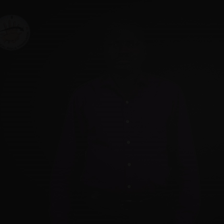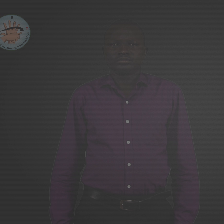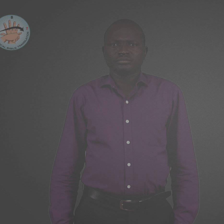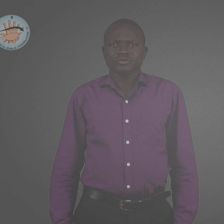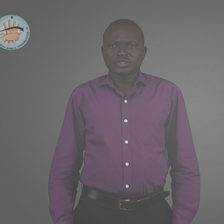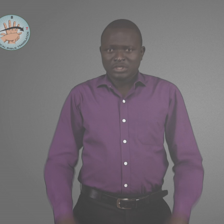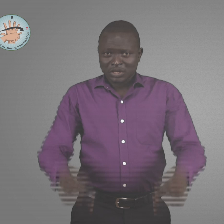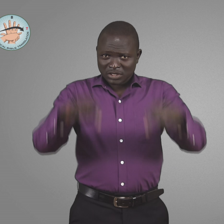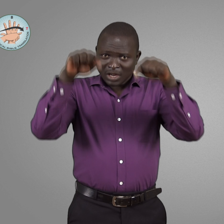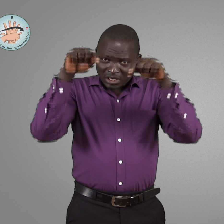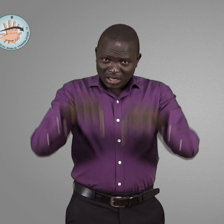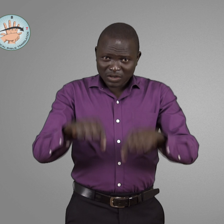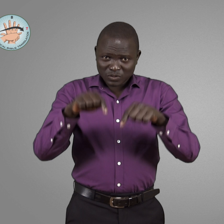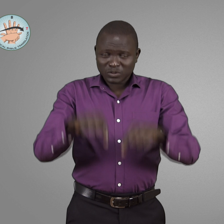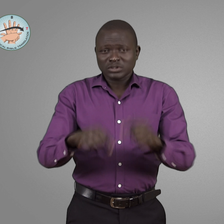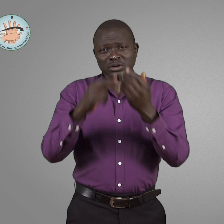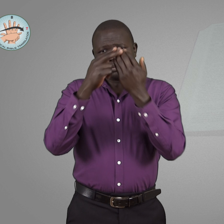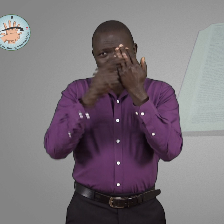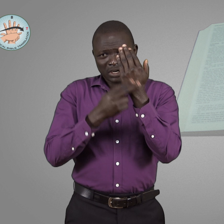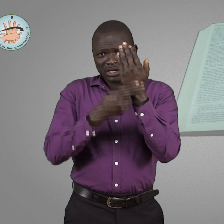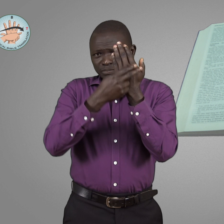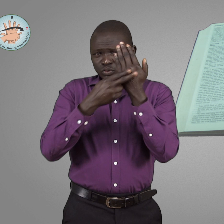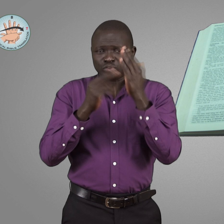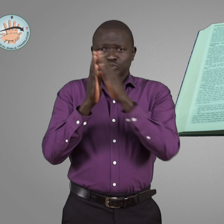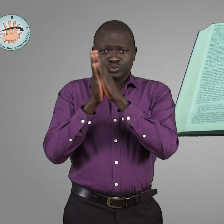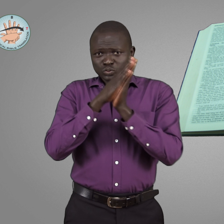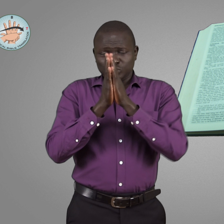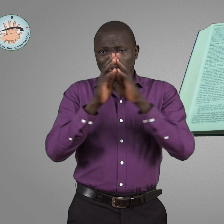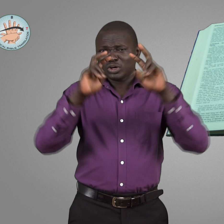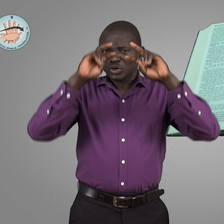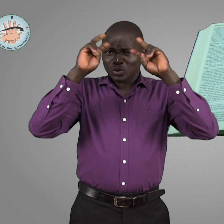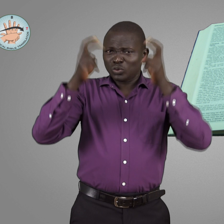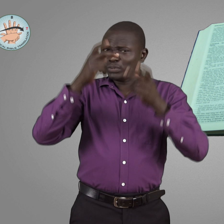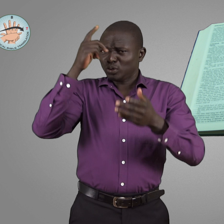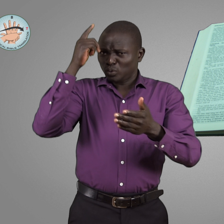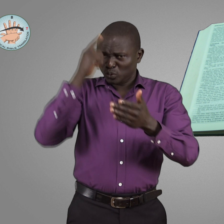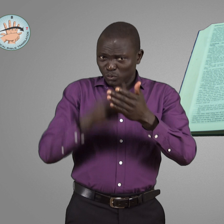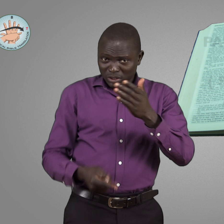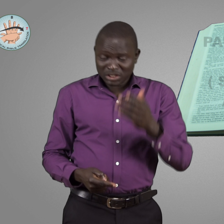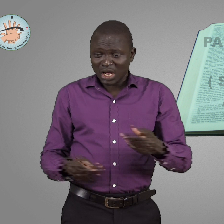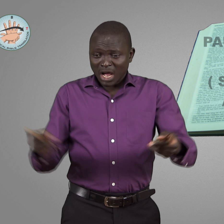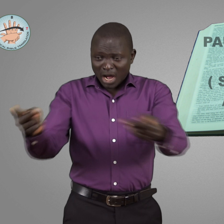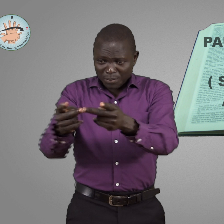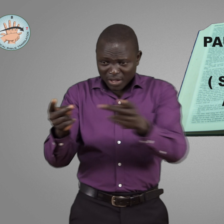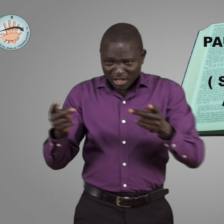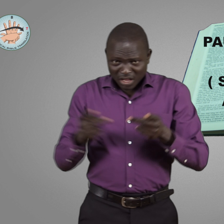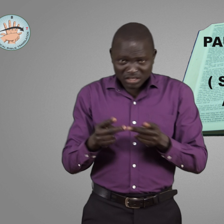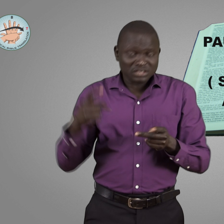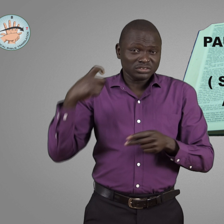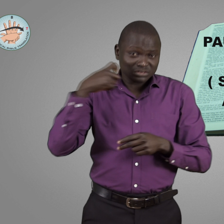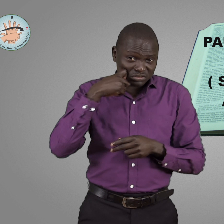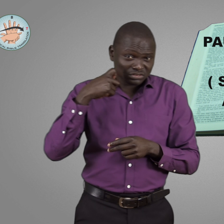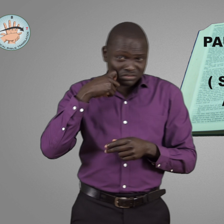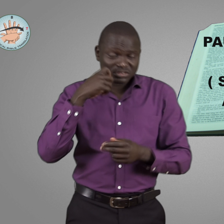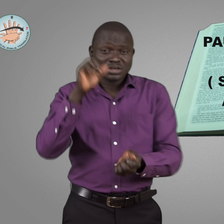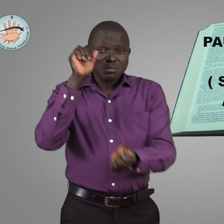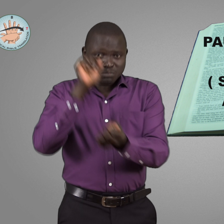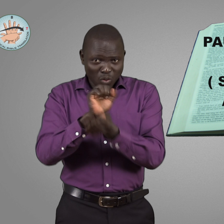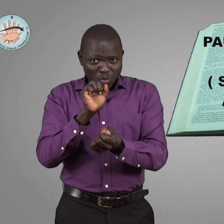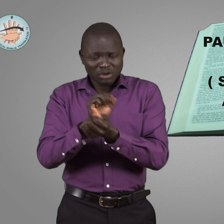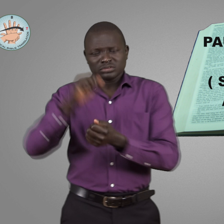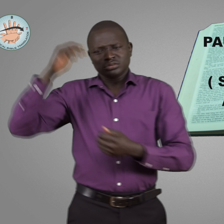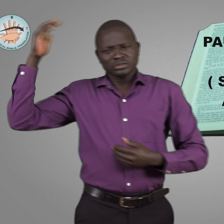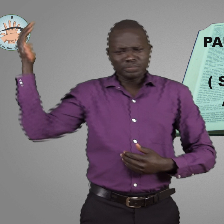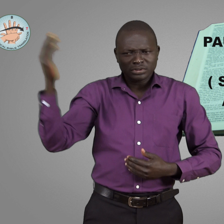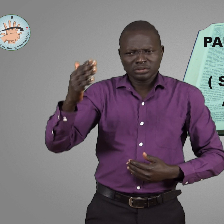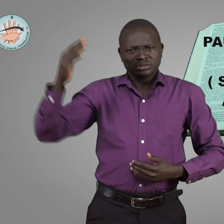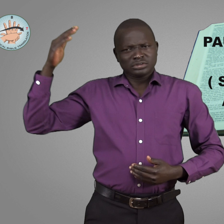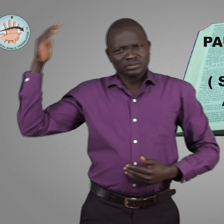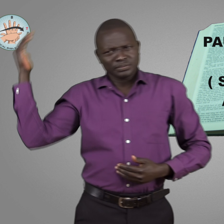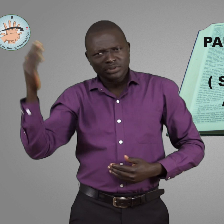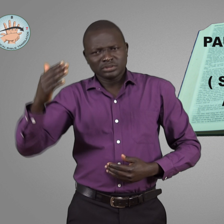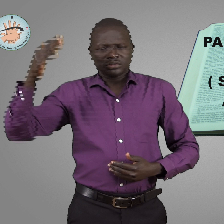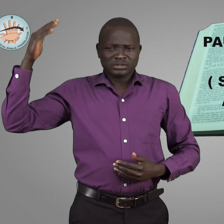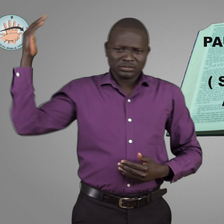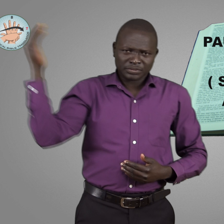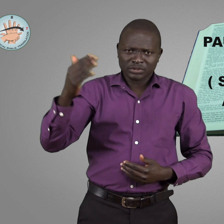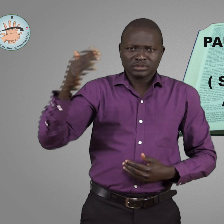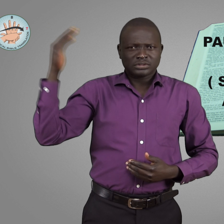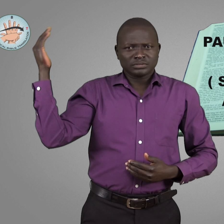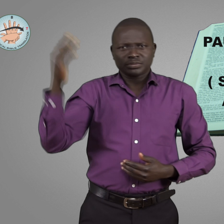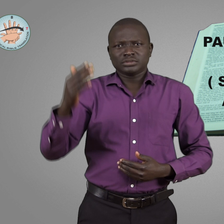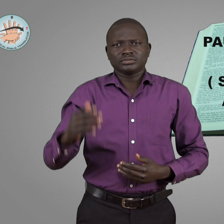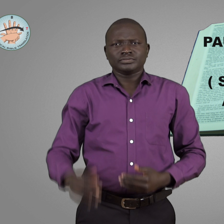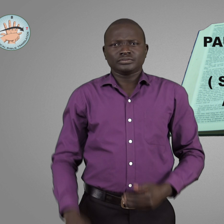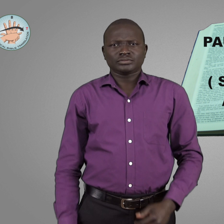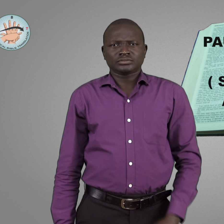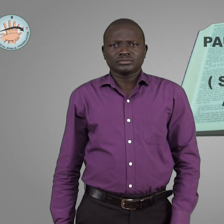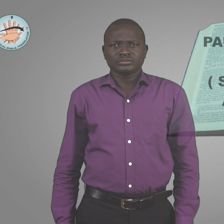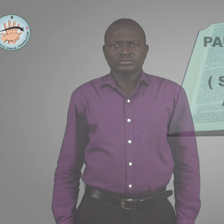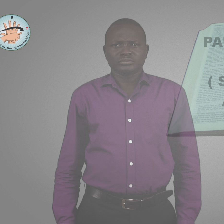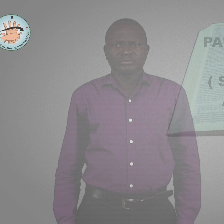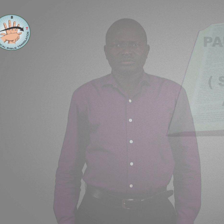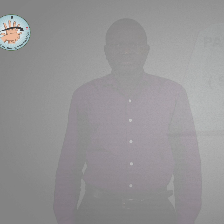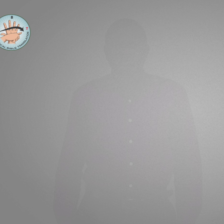Paul preaches in Ephesus